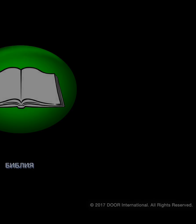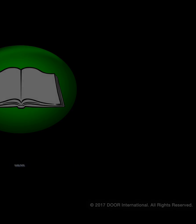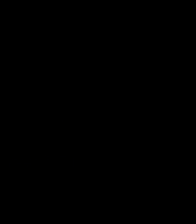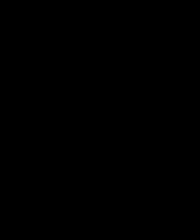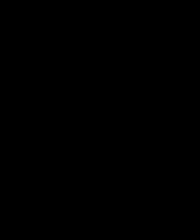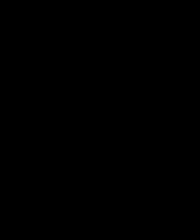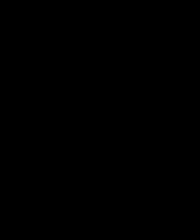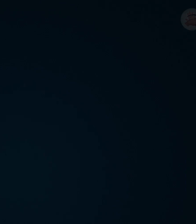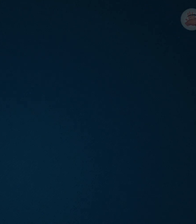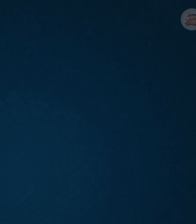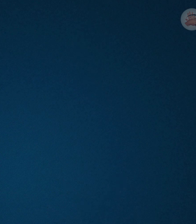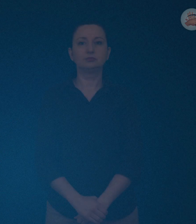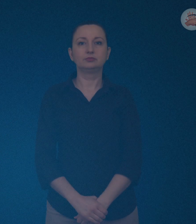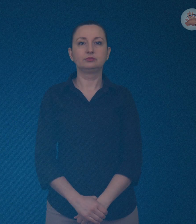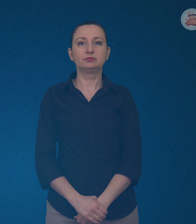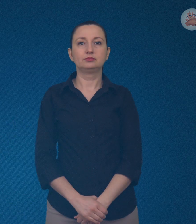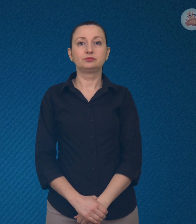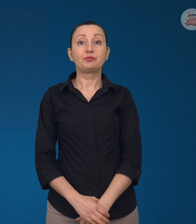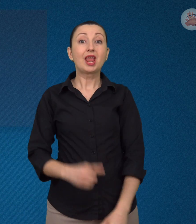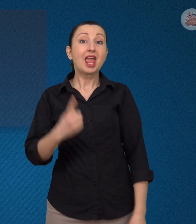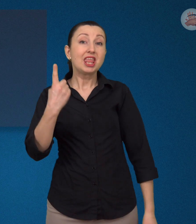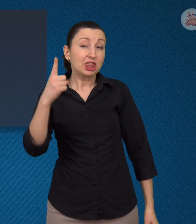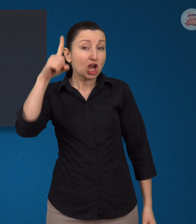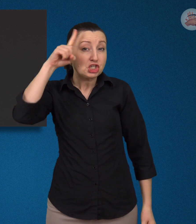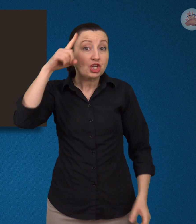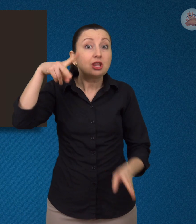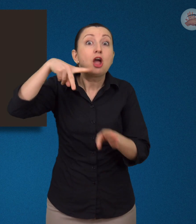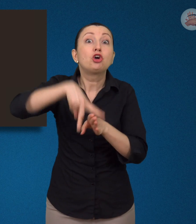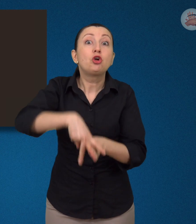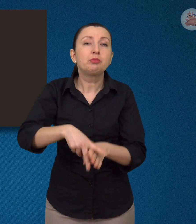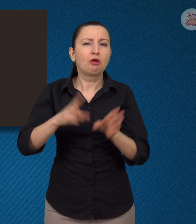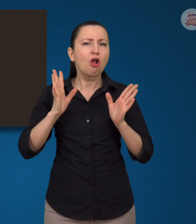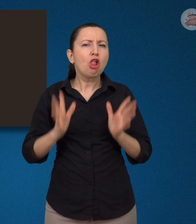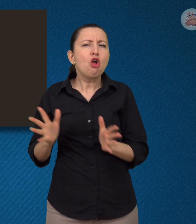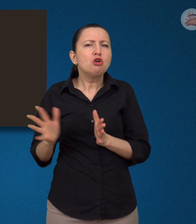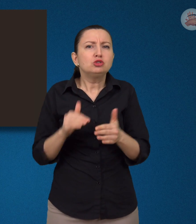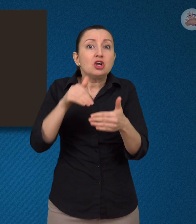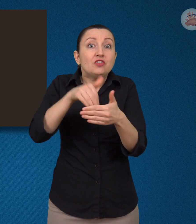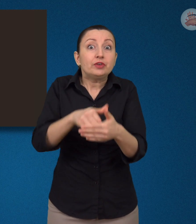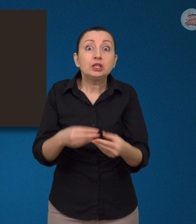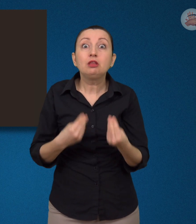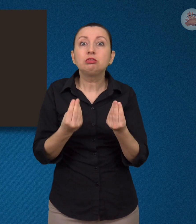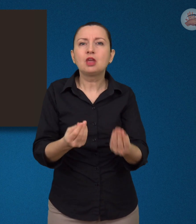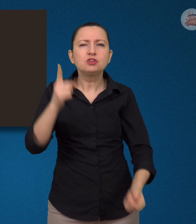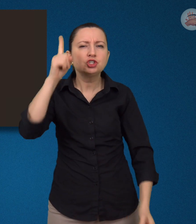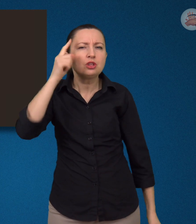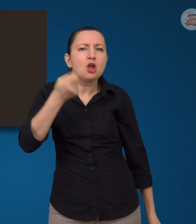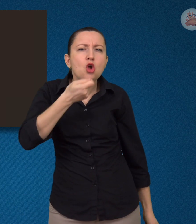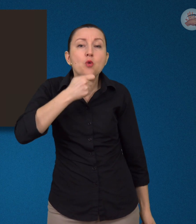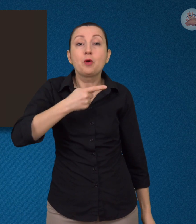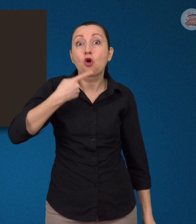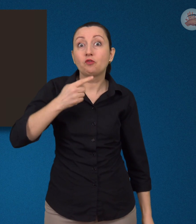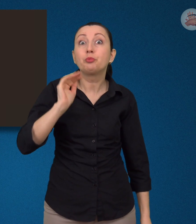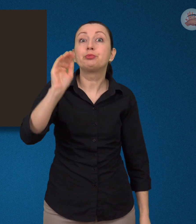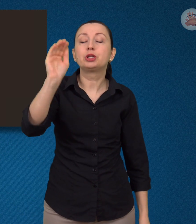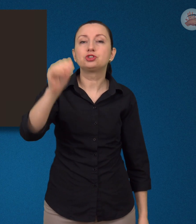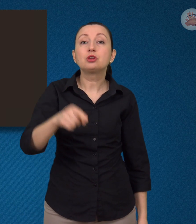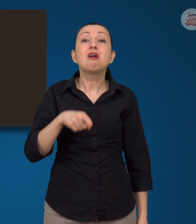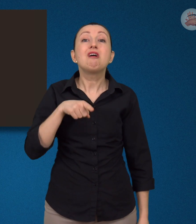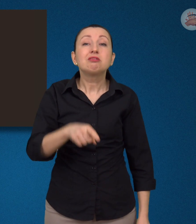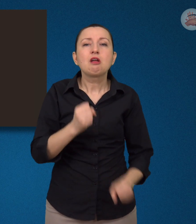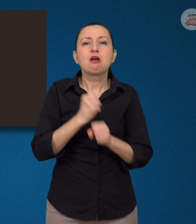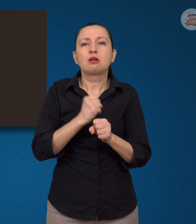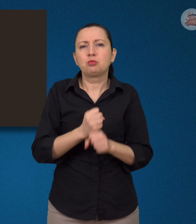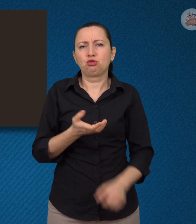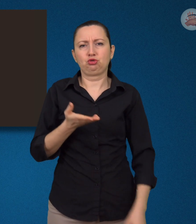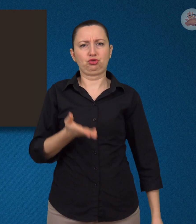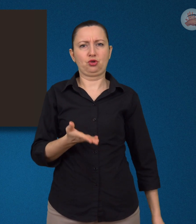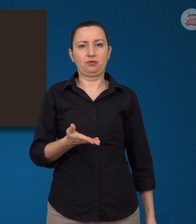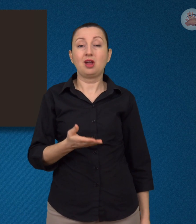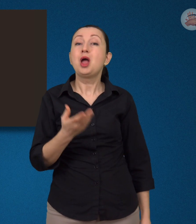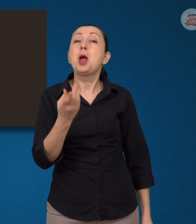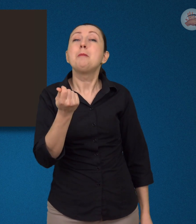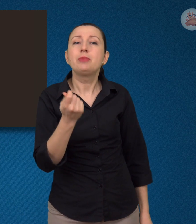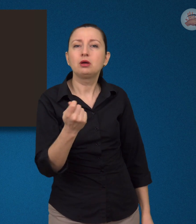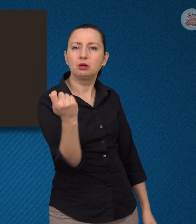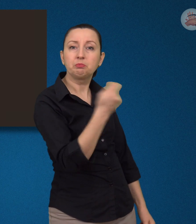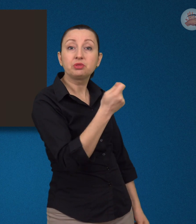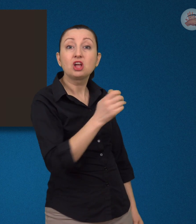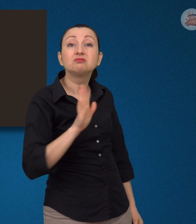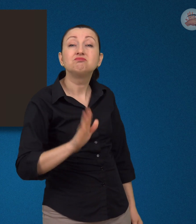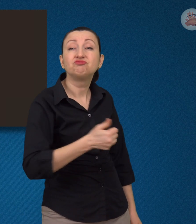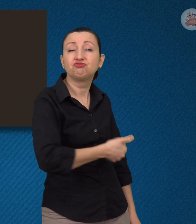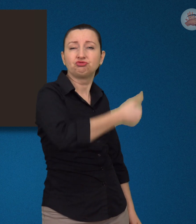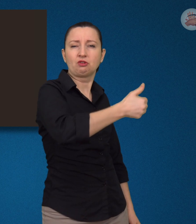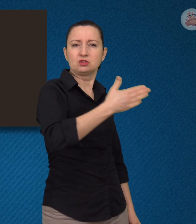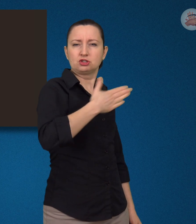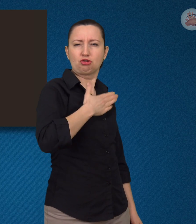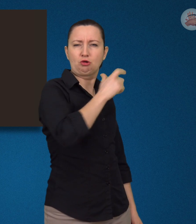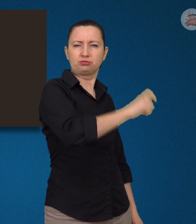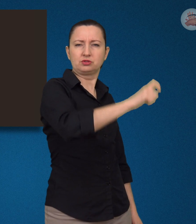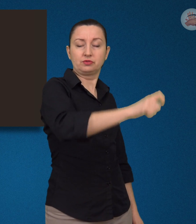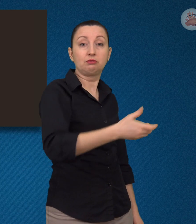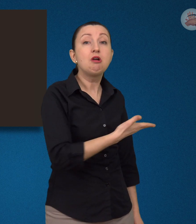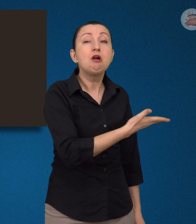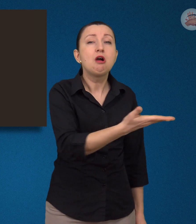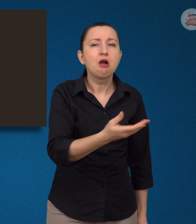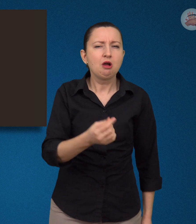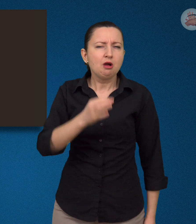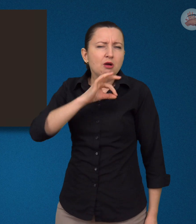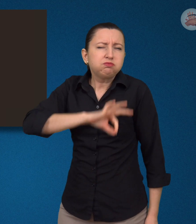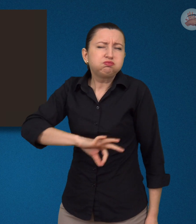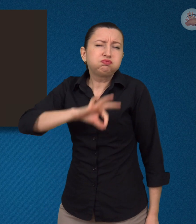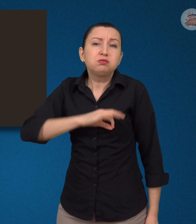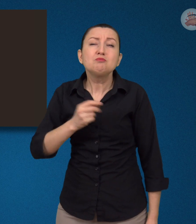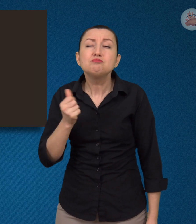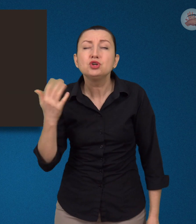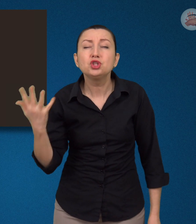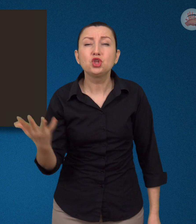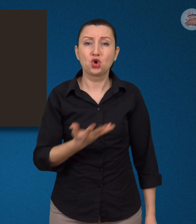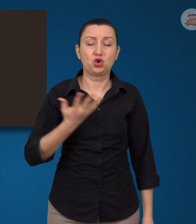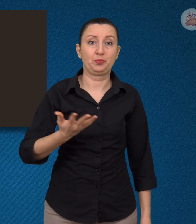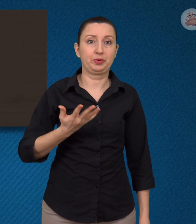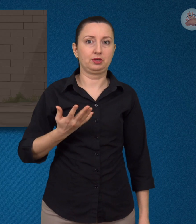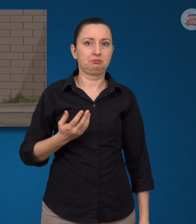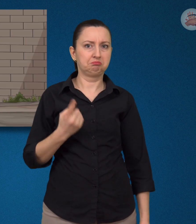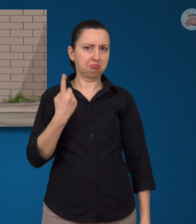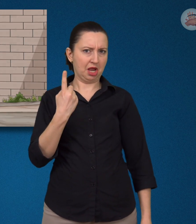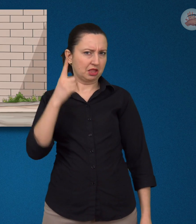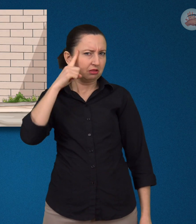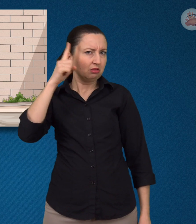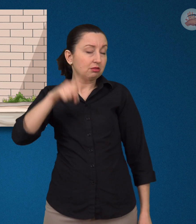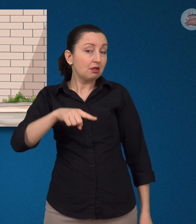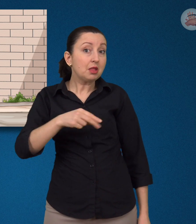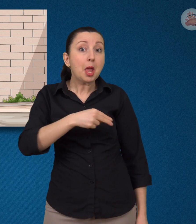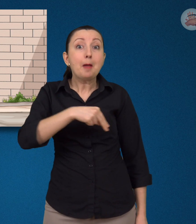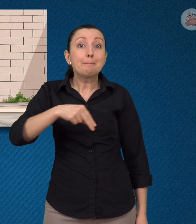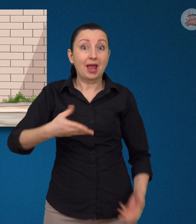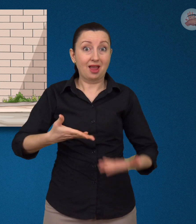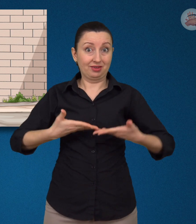One day as we were going to the place of prayer, we were met by a slave girl with a spirit of divination, who earned a large income for her masters by fortune-telling.